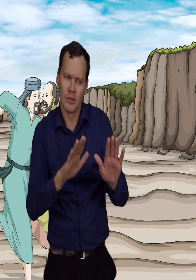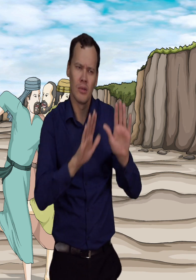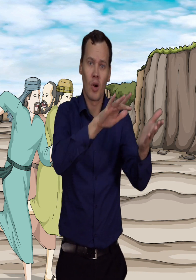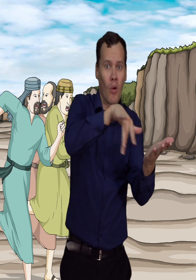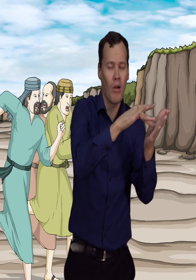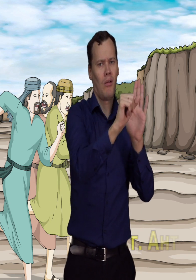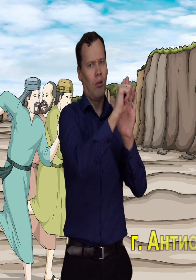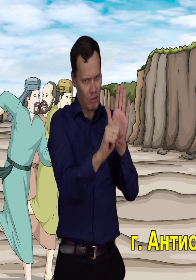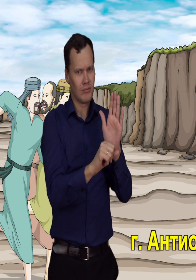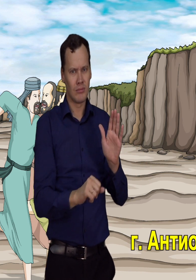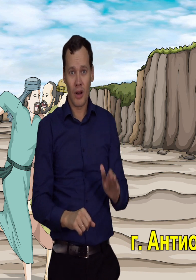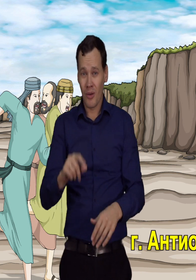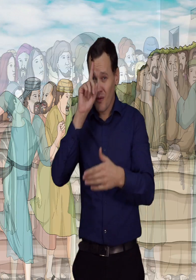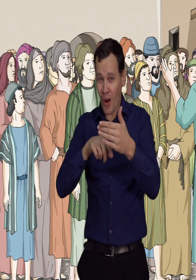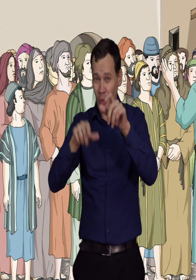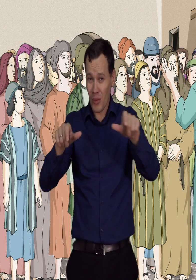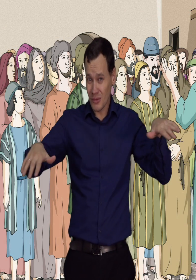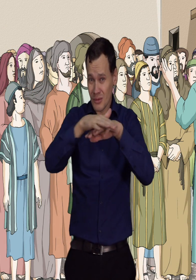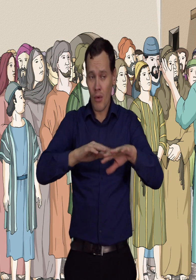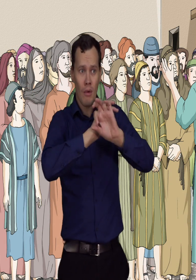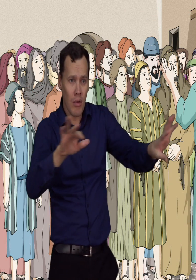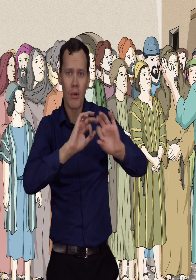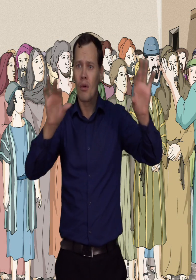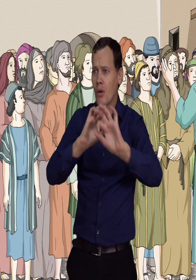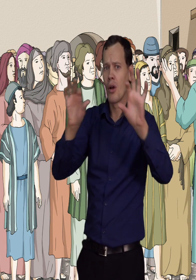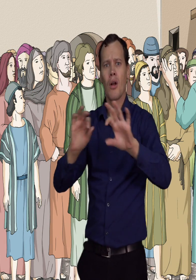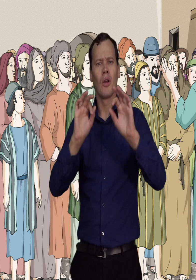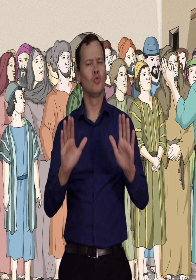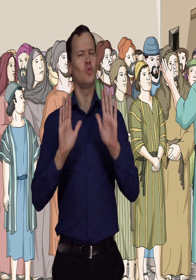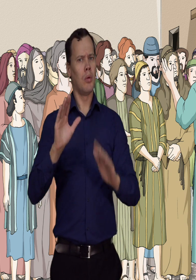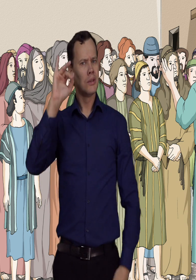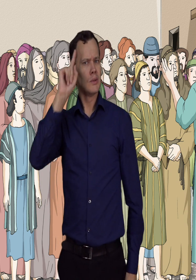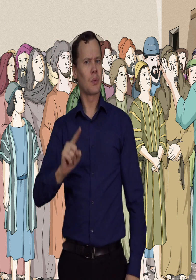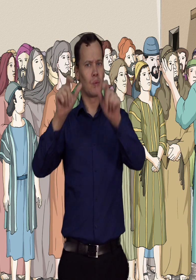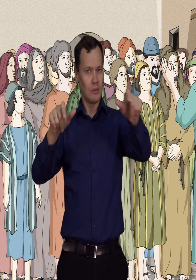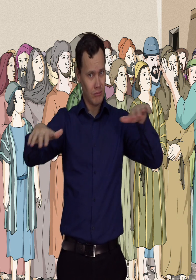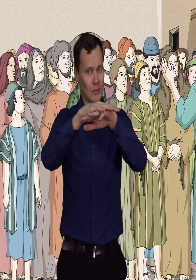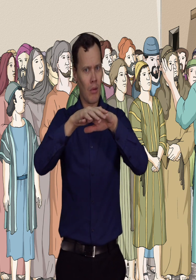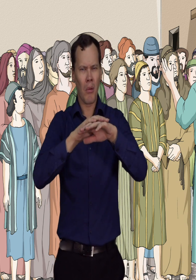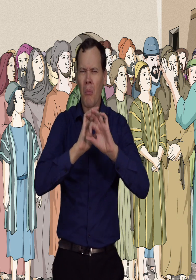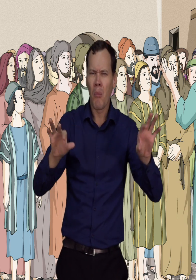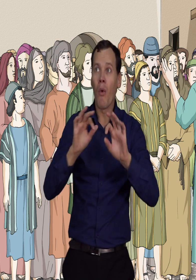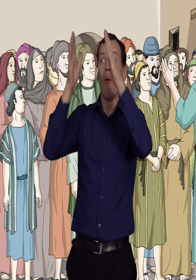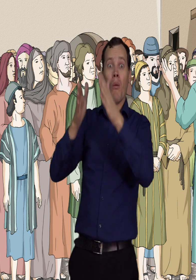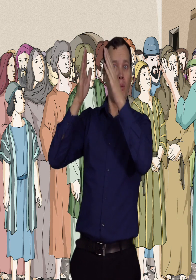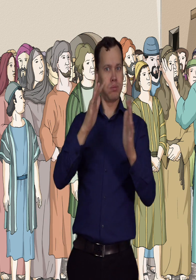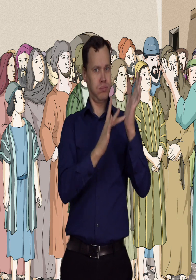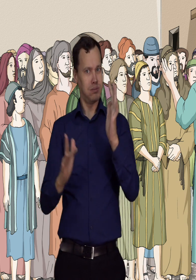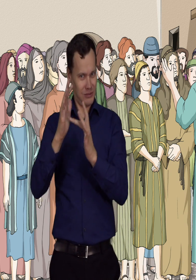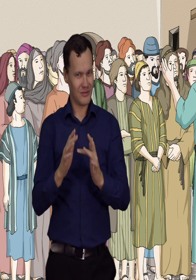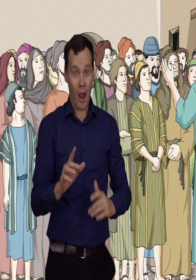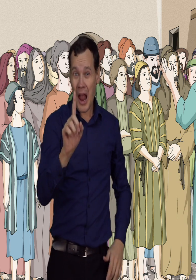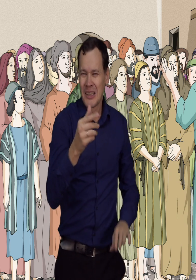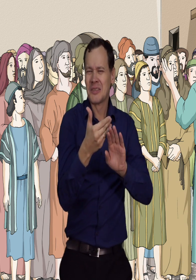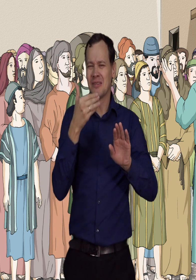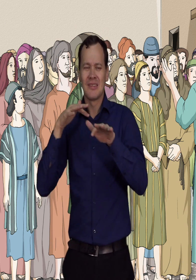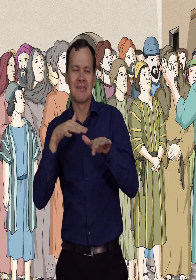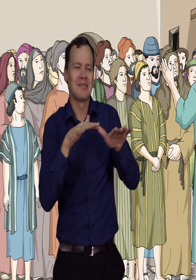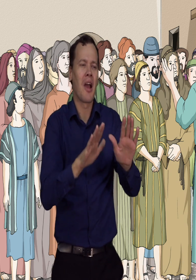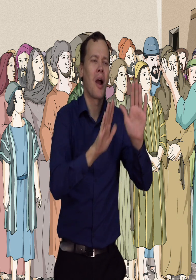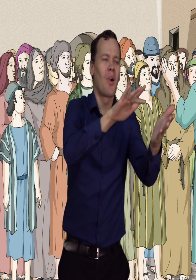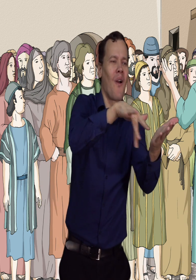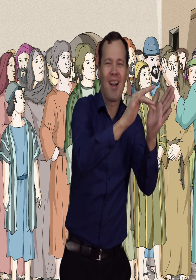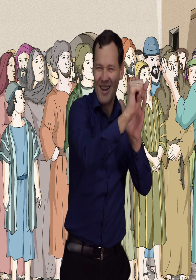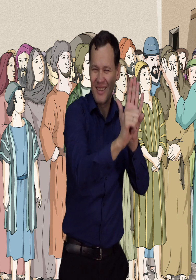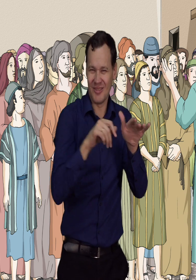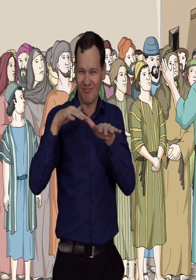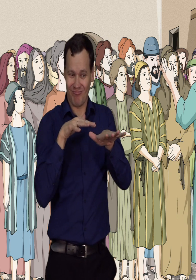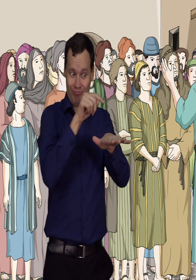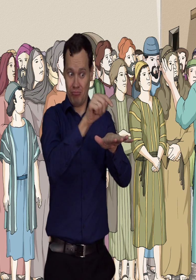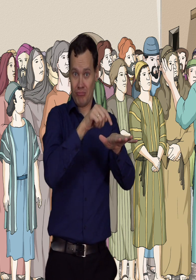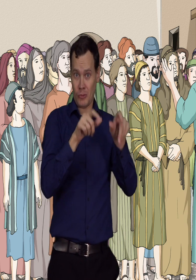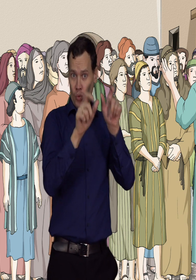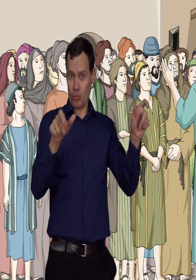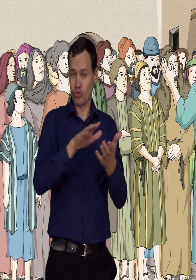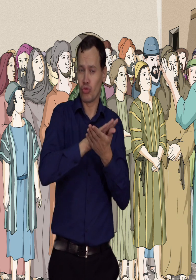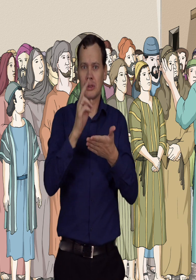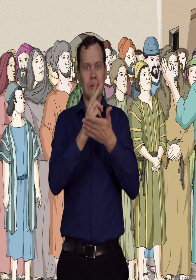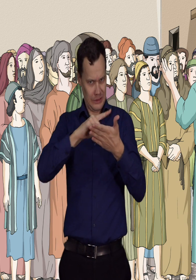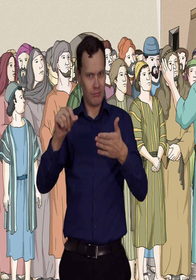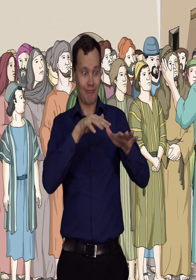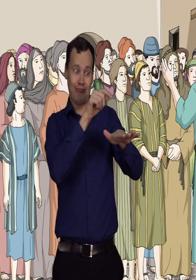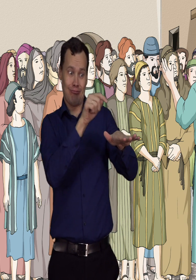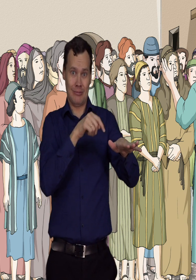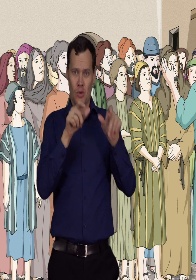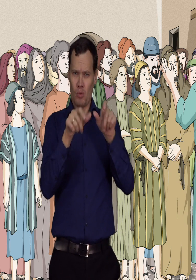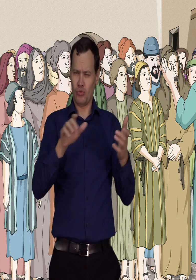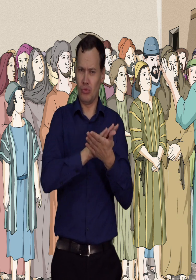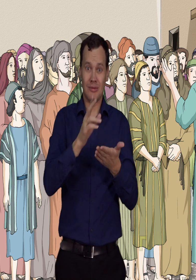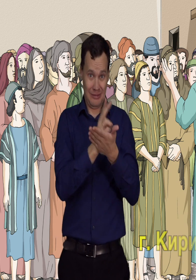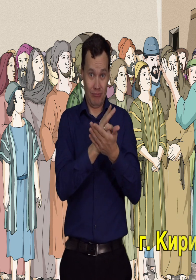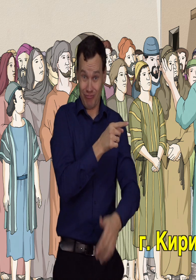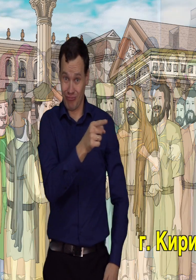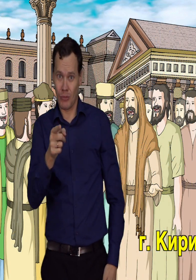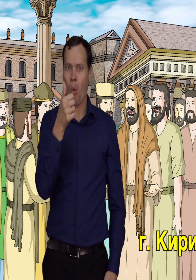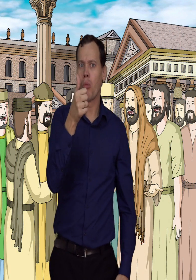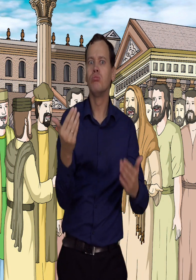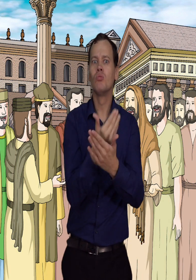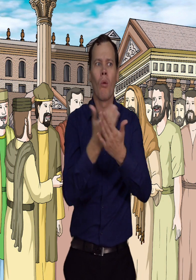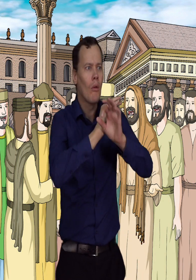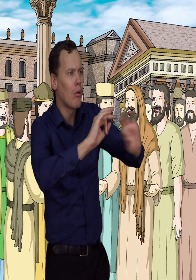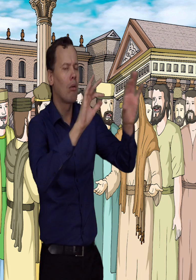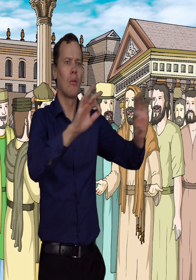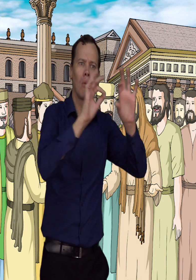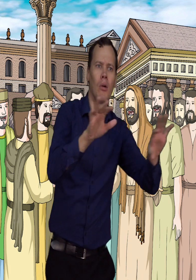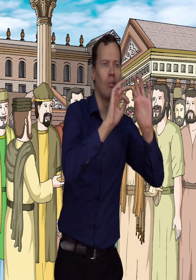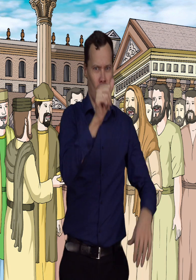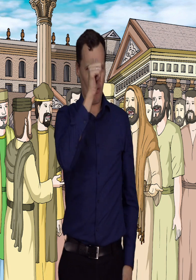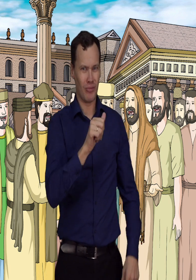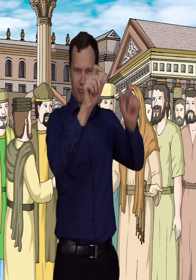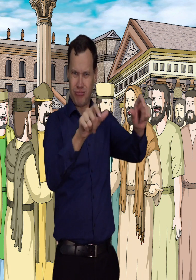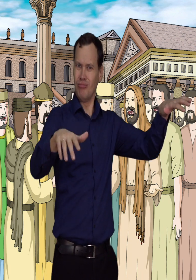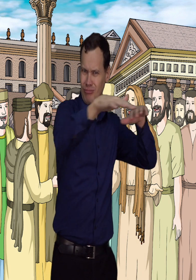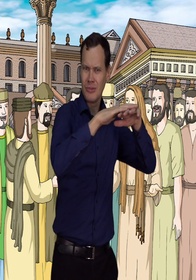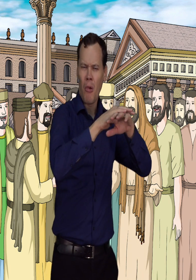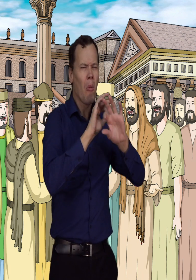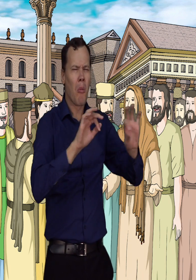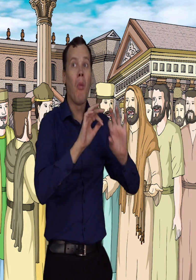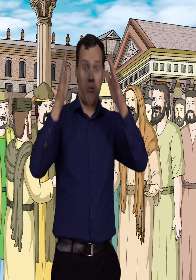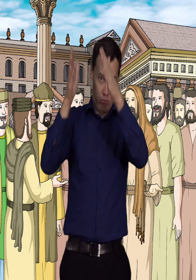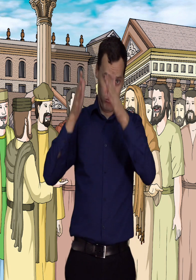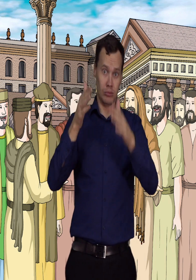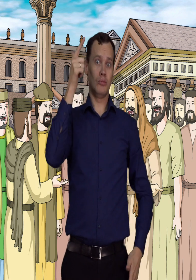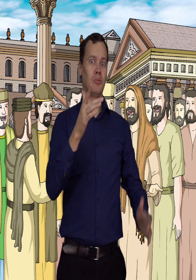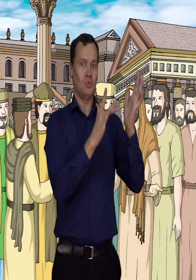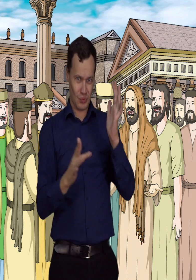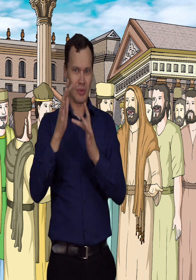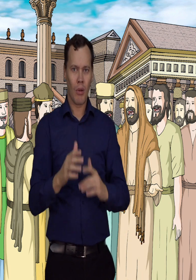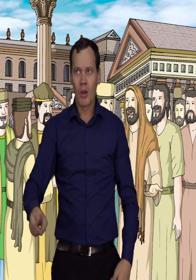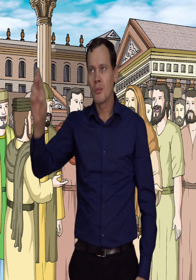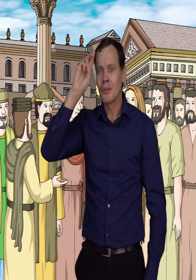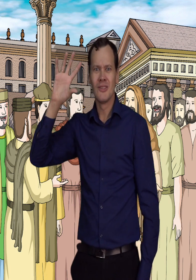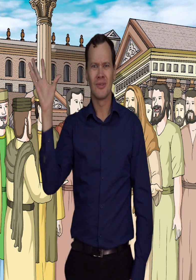But some of them, men from Cyprus and Cyrene, went to Antioch and began speaking to the Greeks as well, proclaiming the good news about the Lord Jesus.